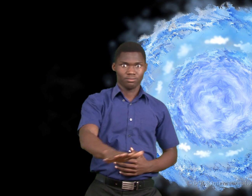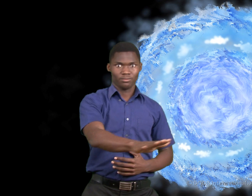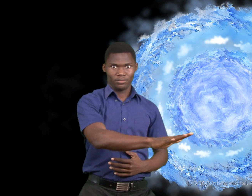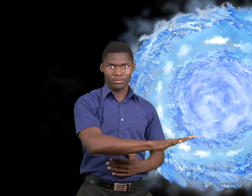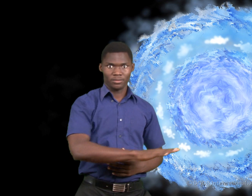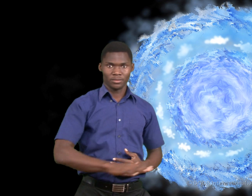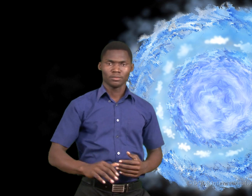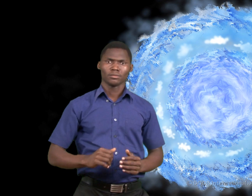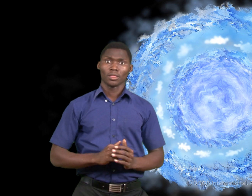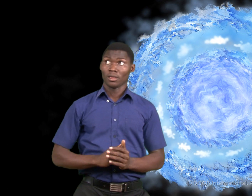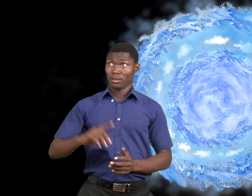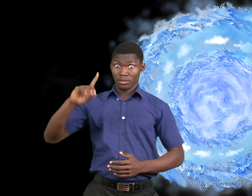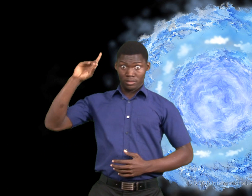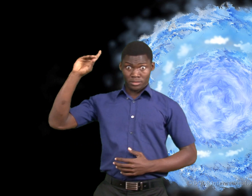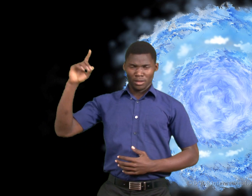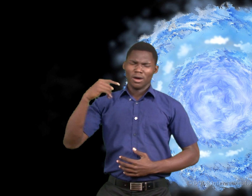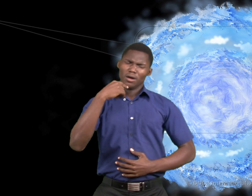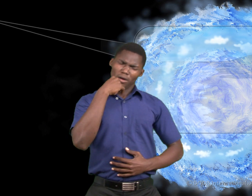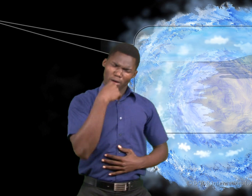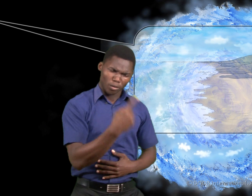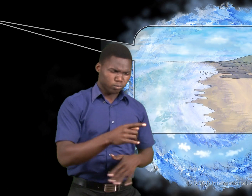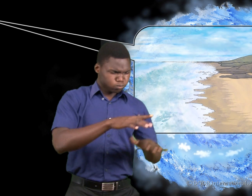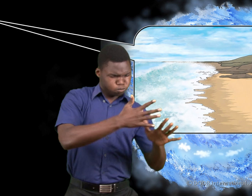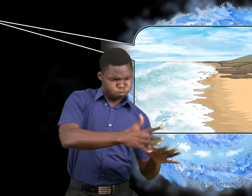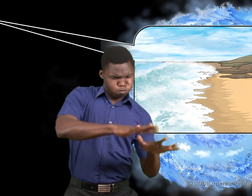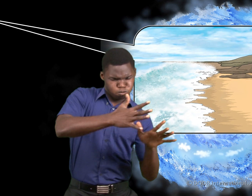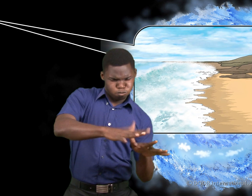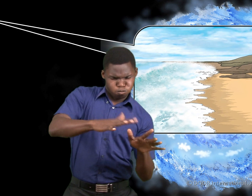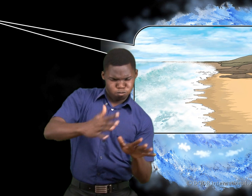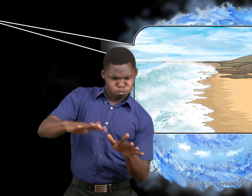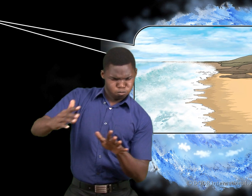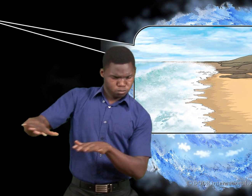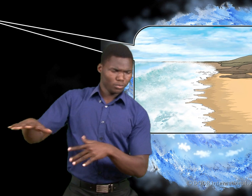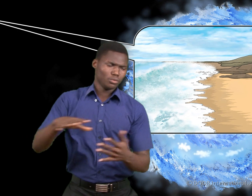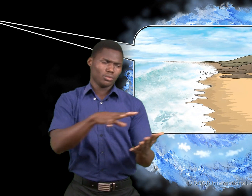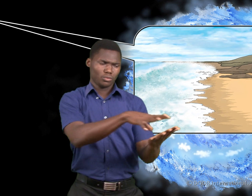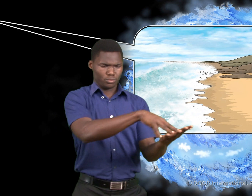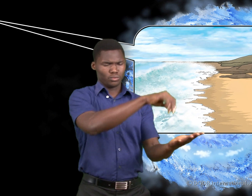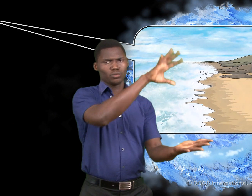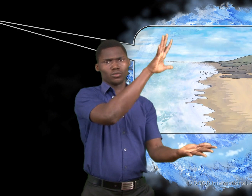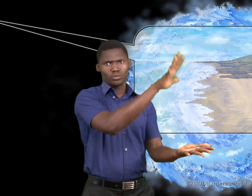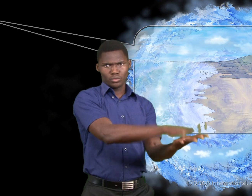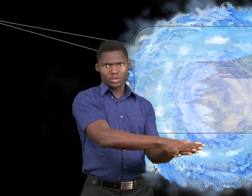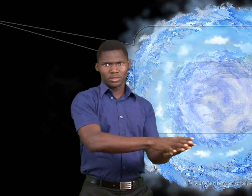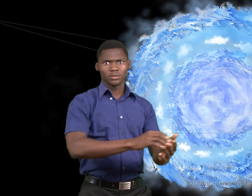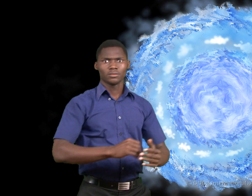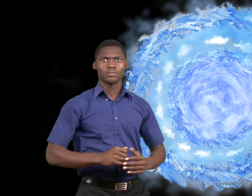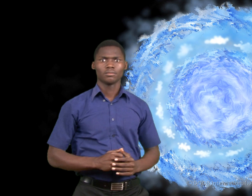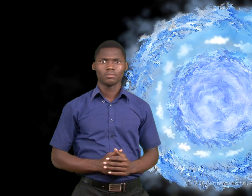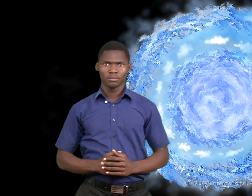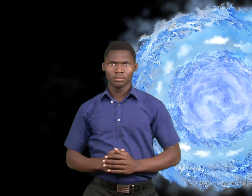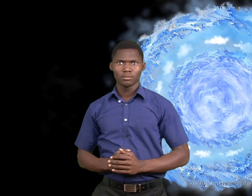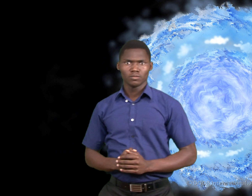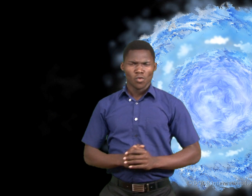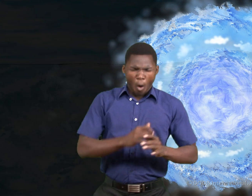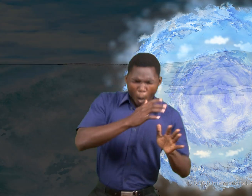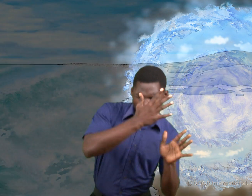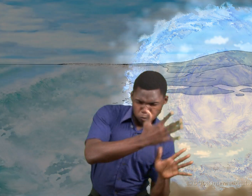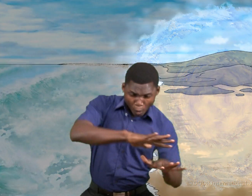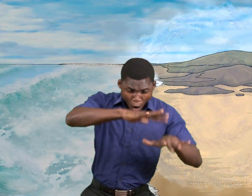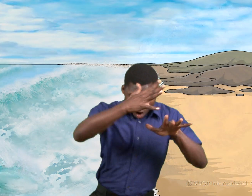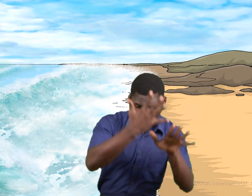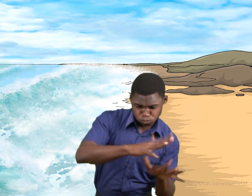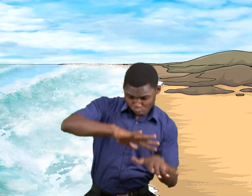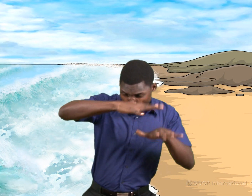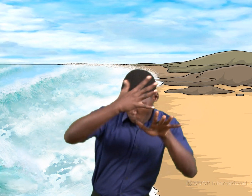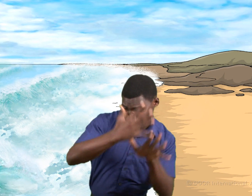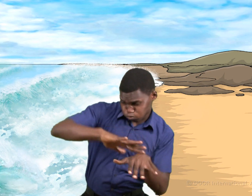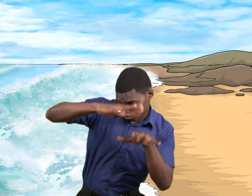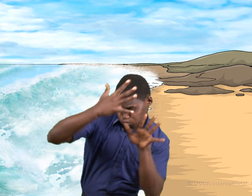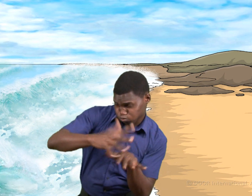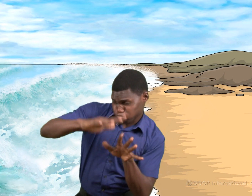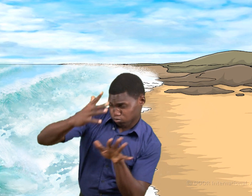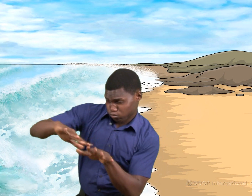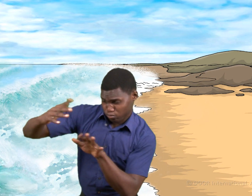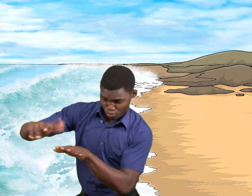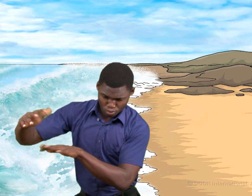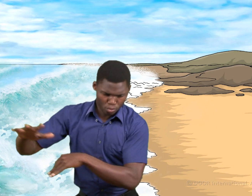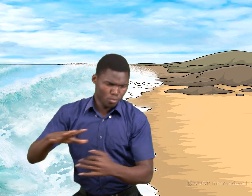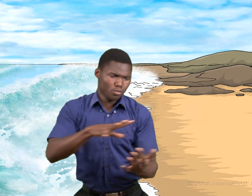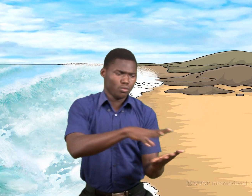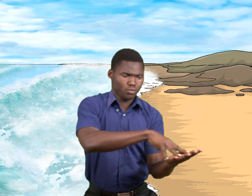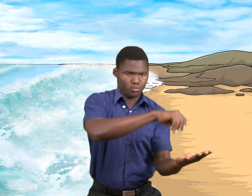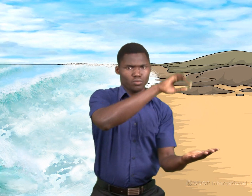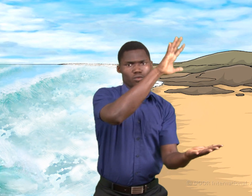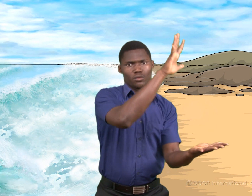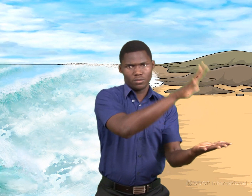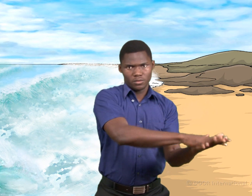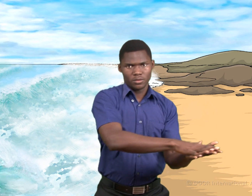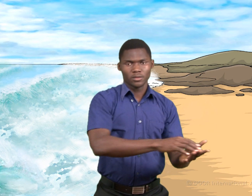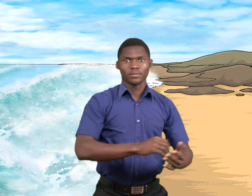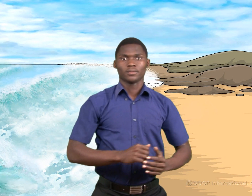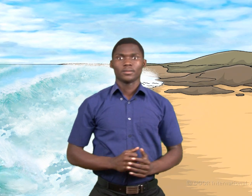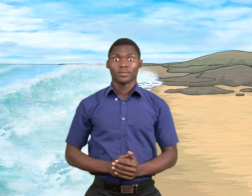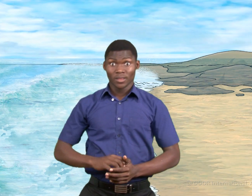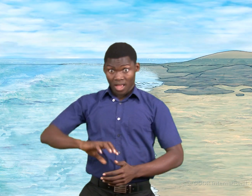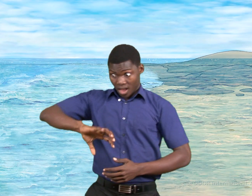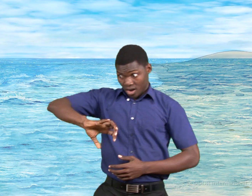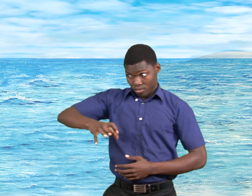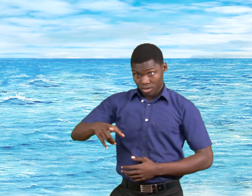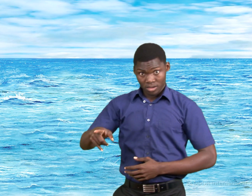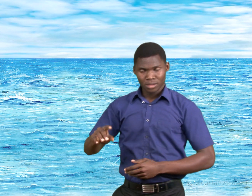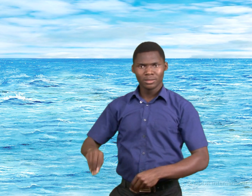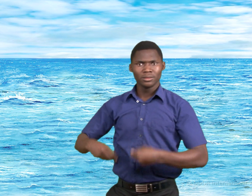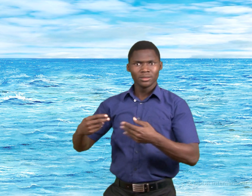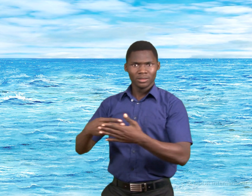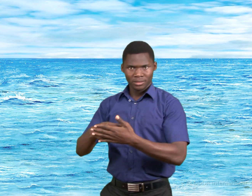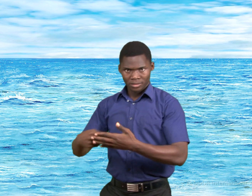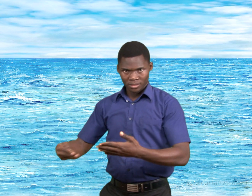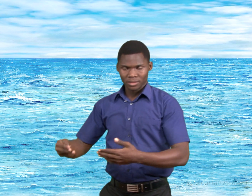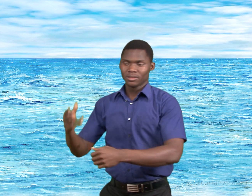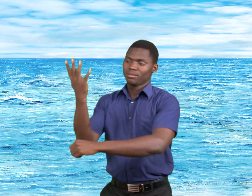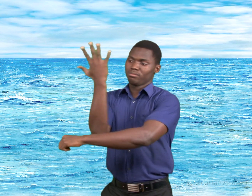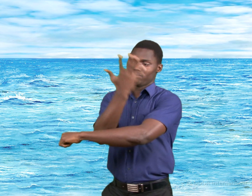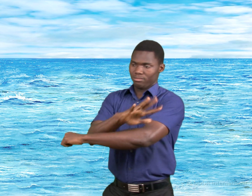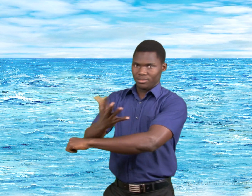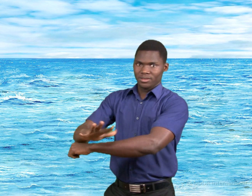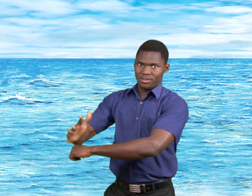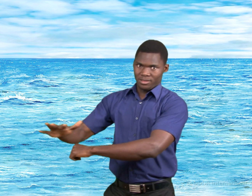And God said, “Let the waters under the sky be gathered into one place, so that the dry land may appear.” And it was so.